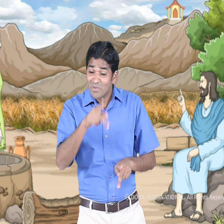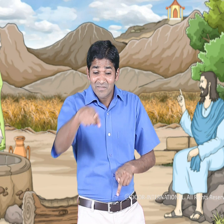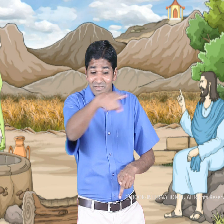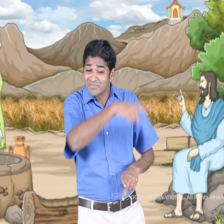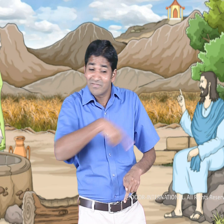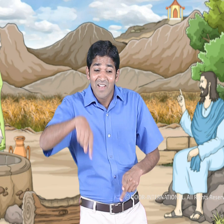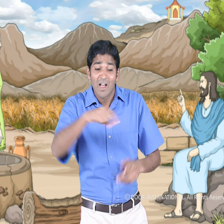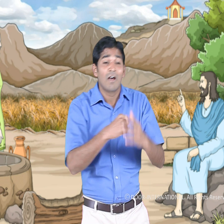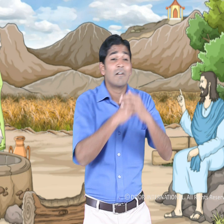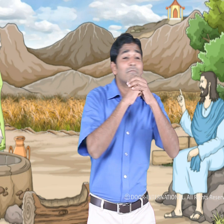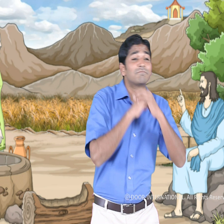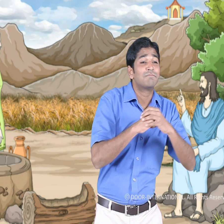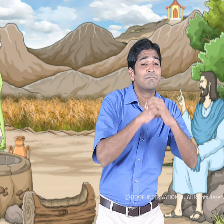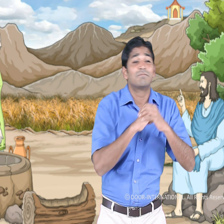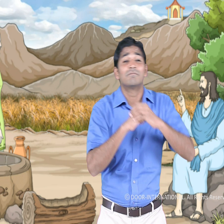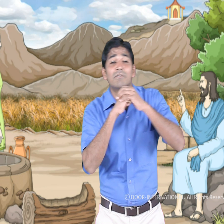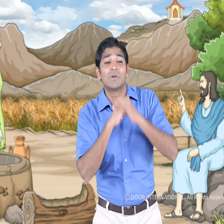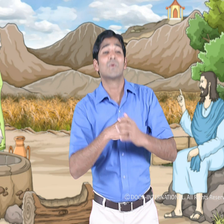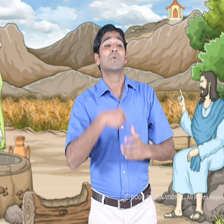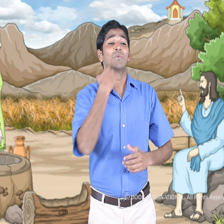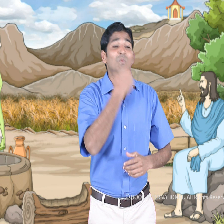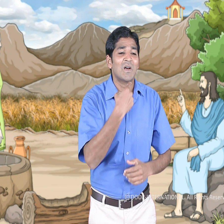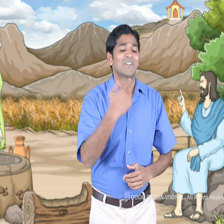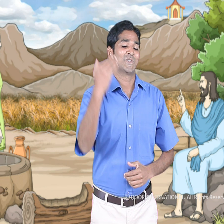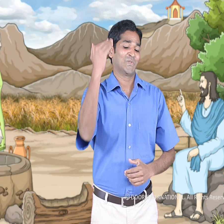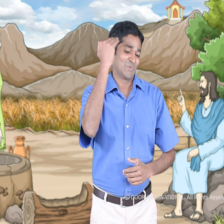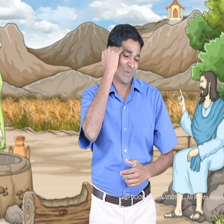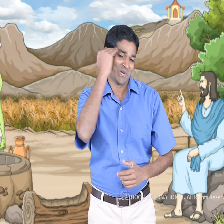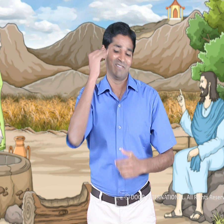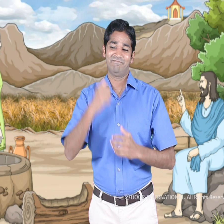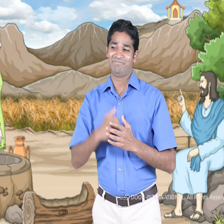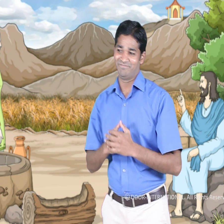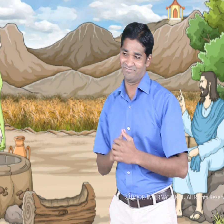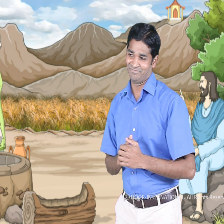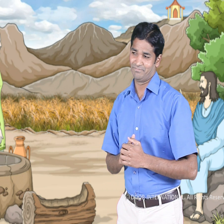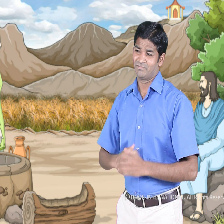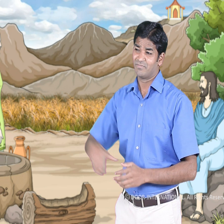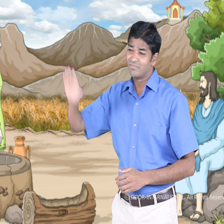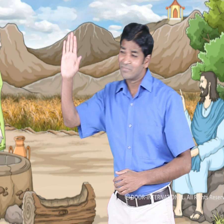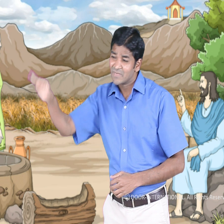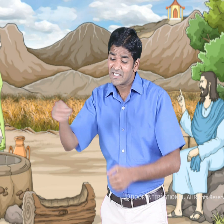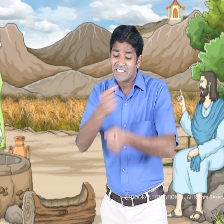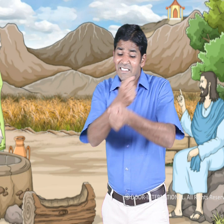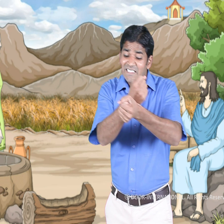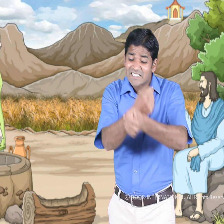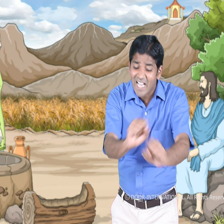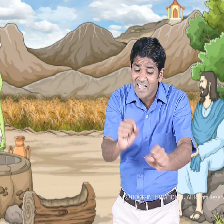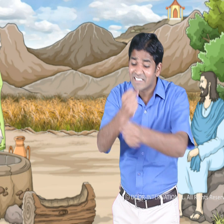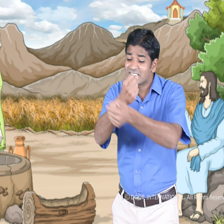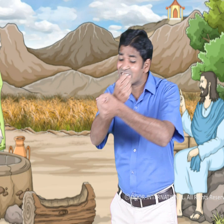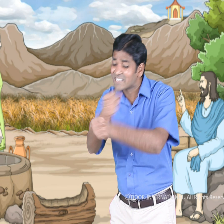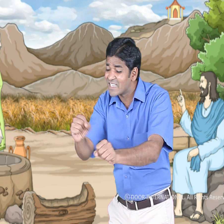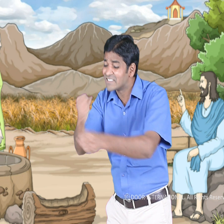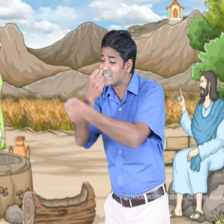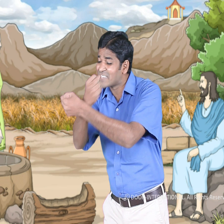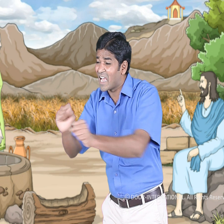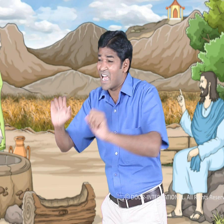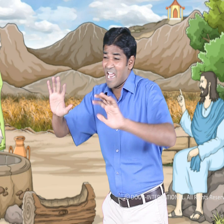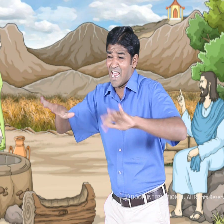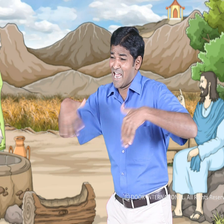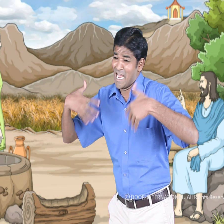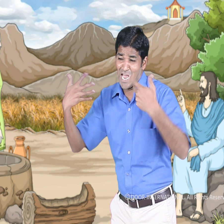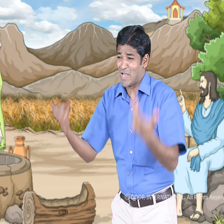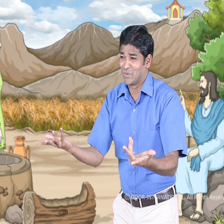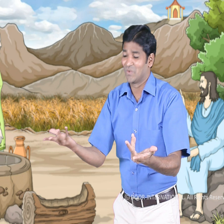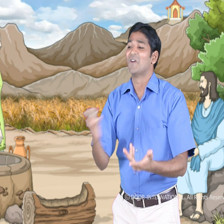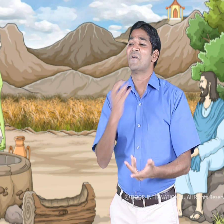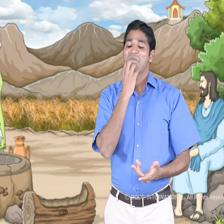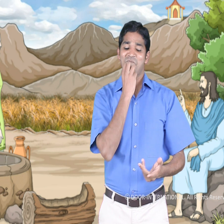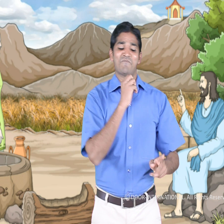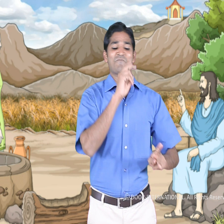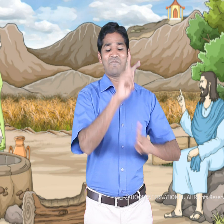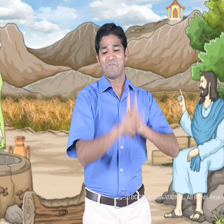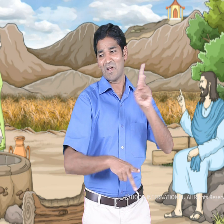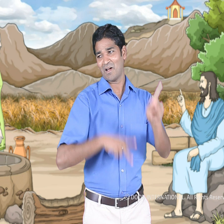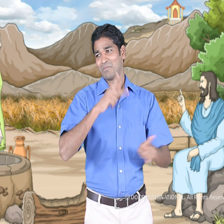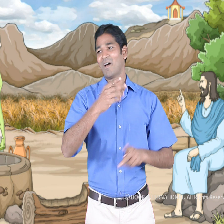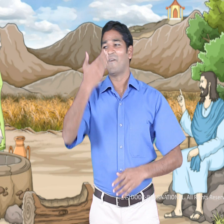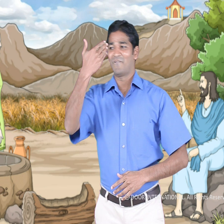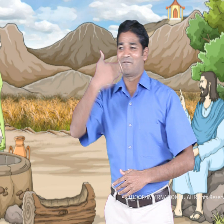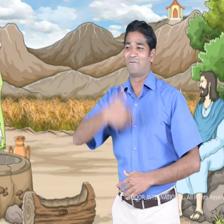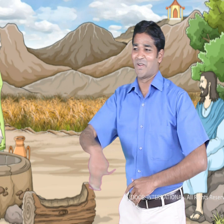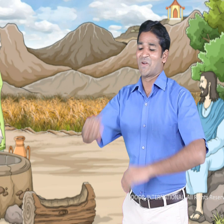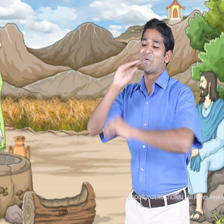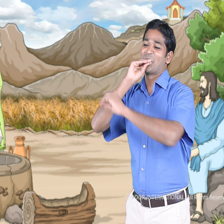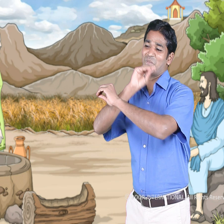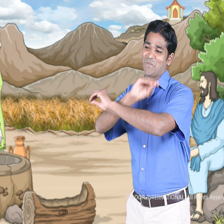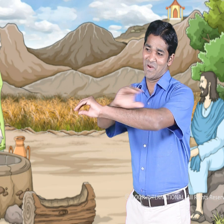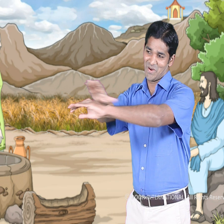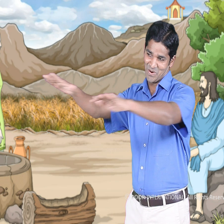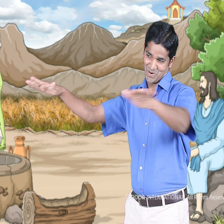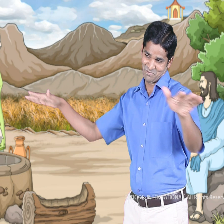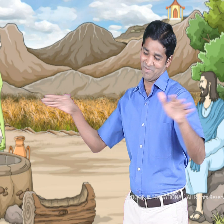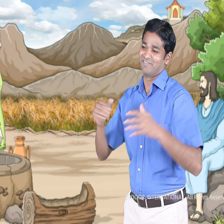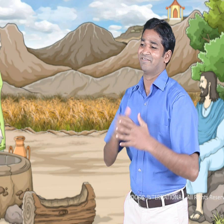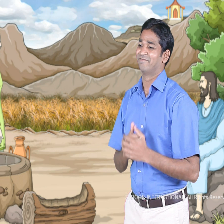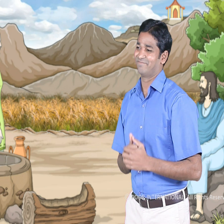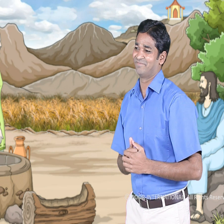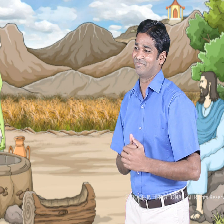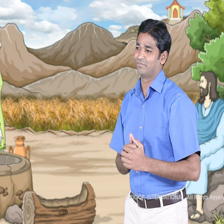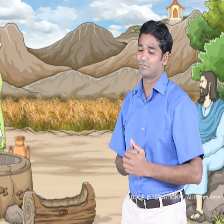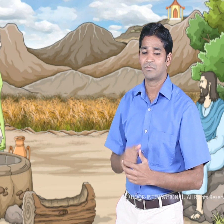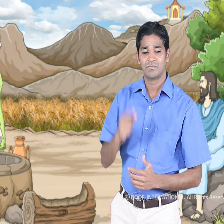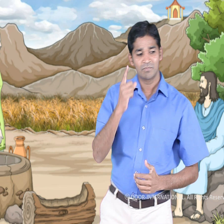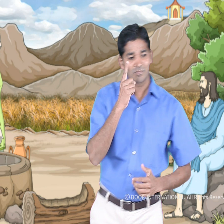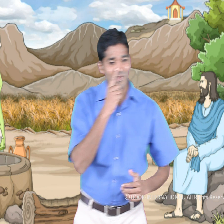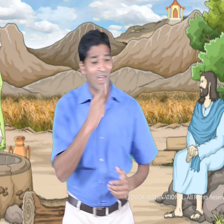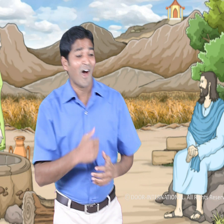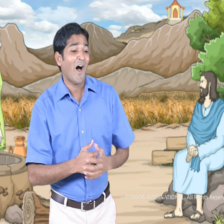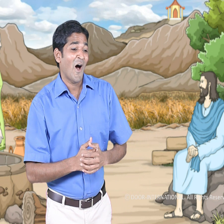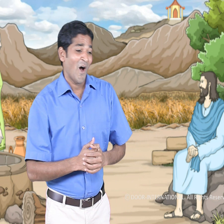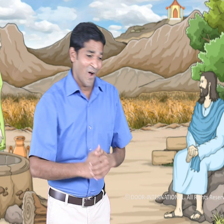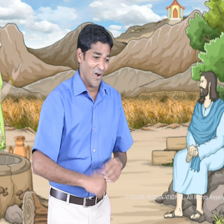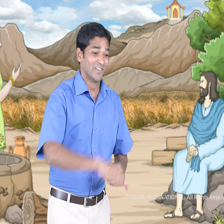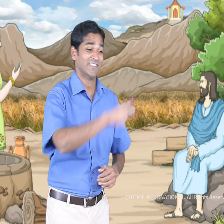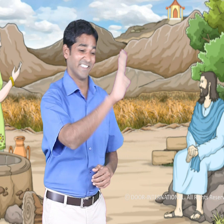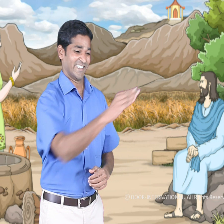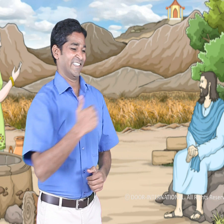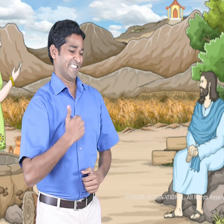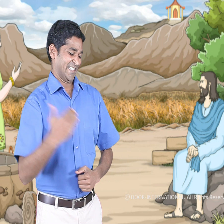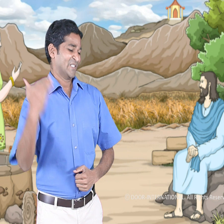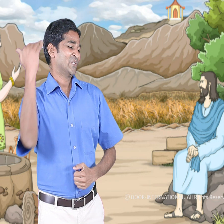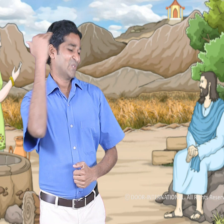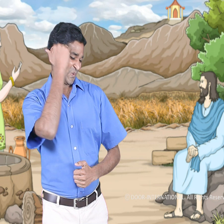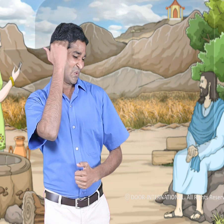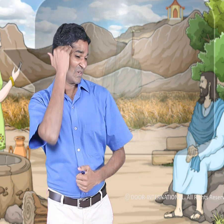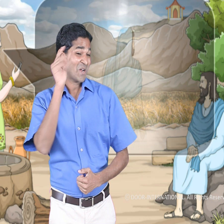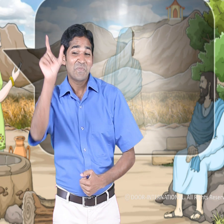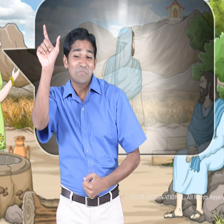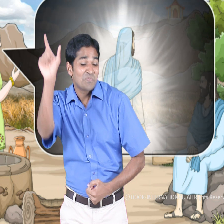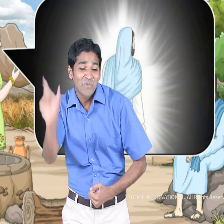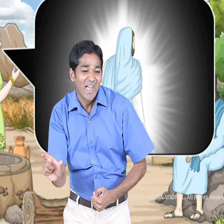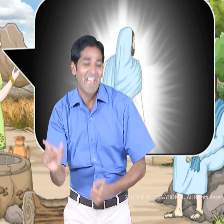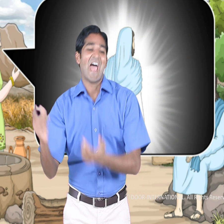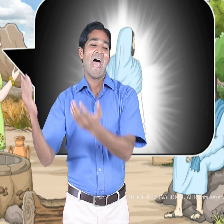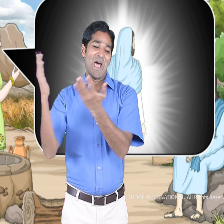God is Spirit, and His worshipers must worship Him in spirit and in truth.”